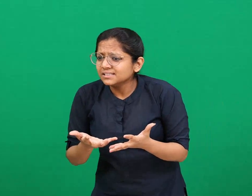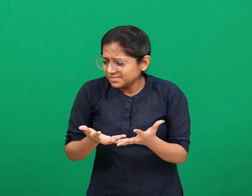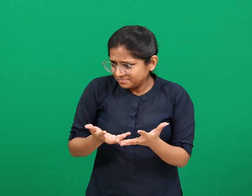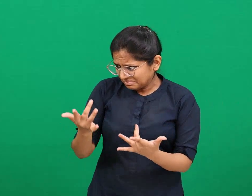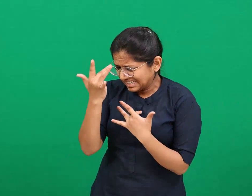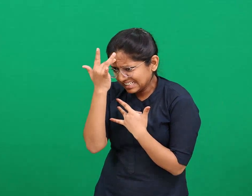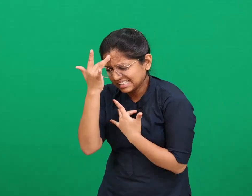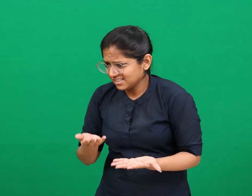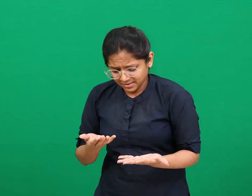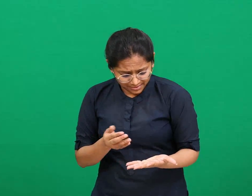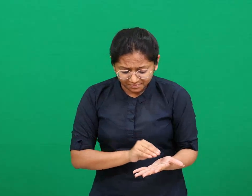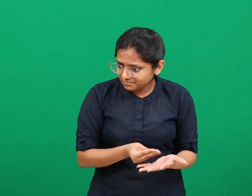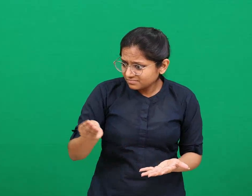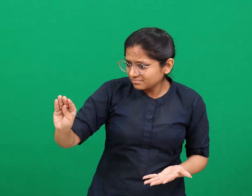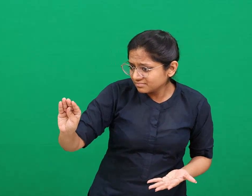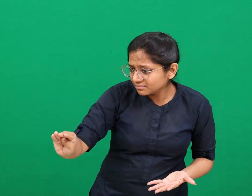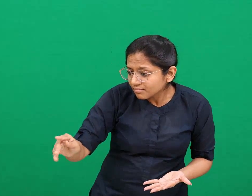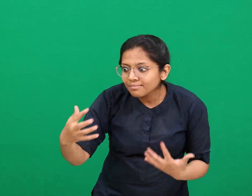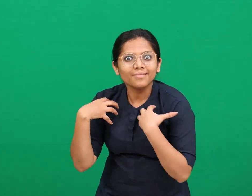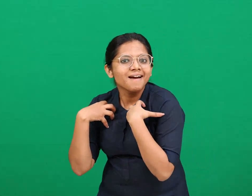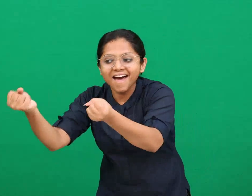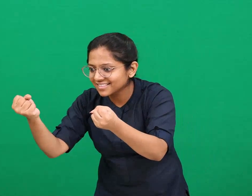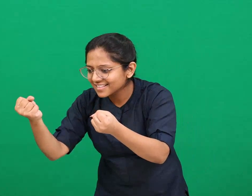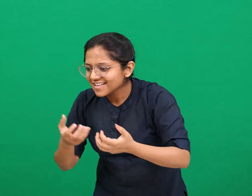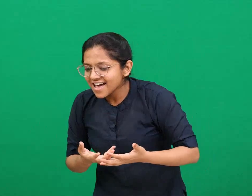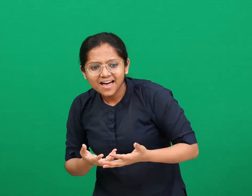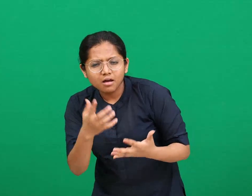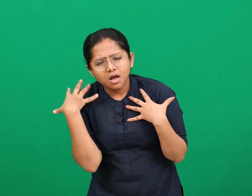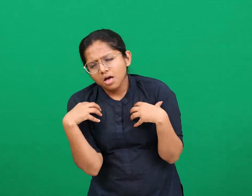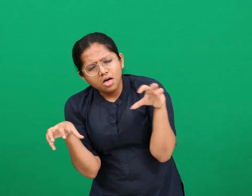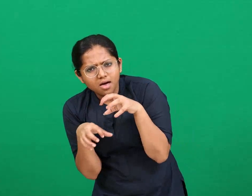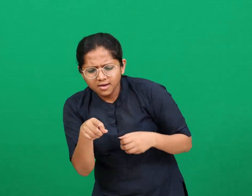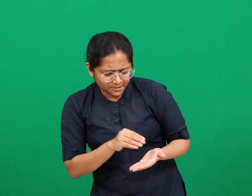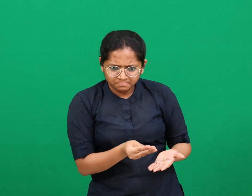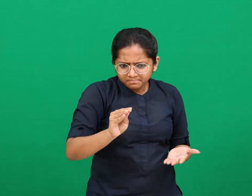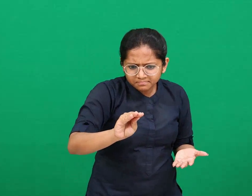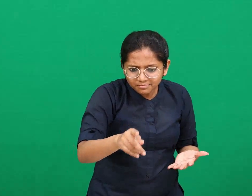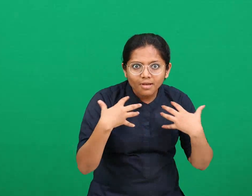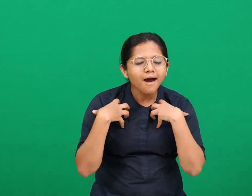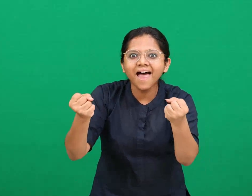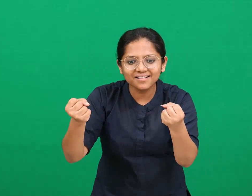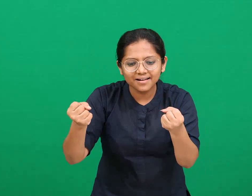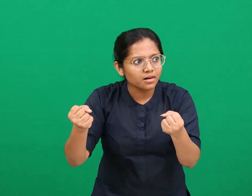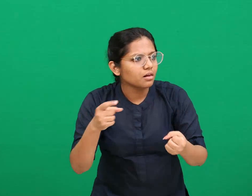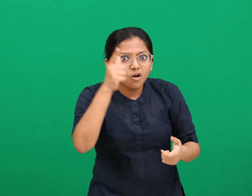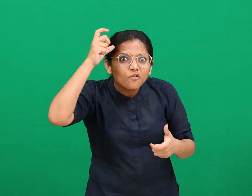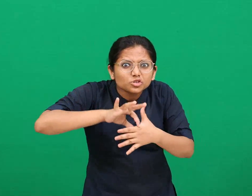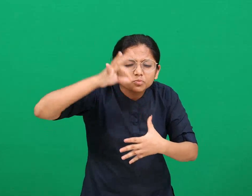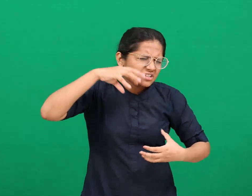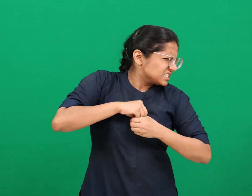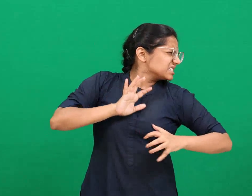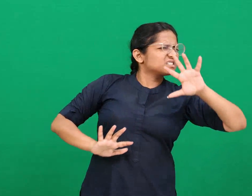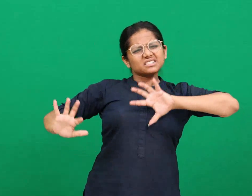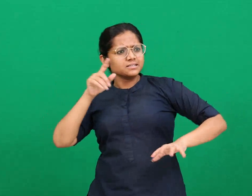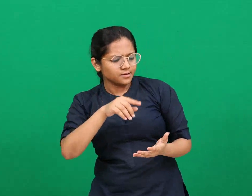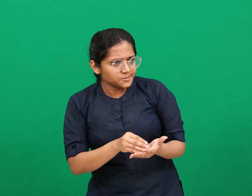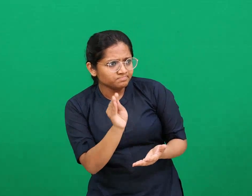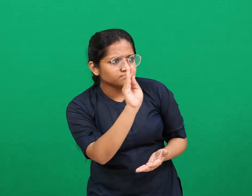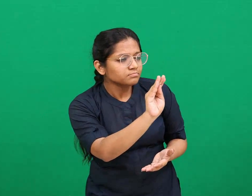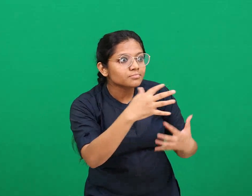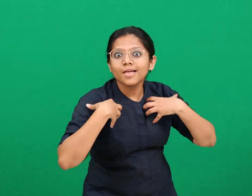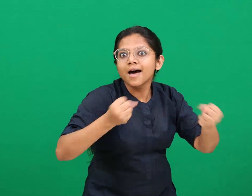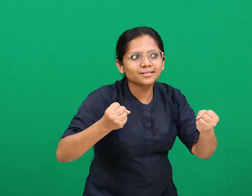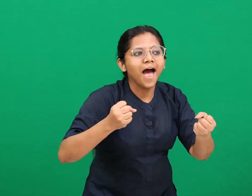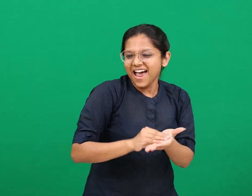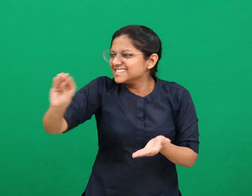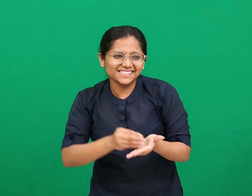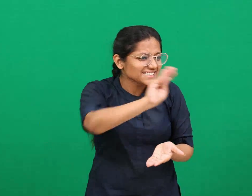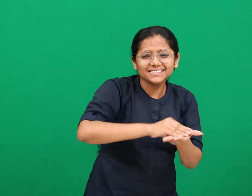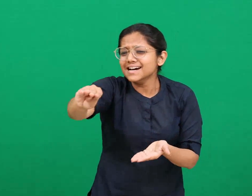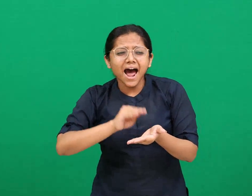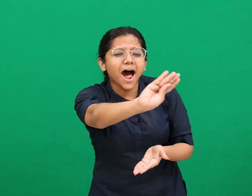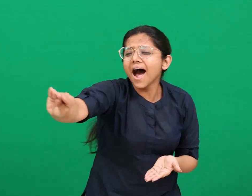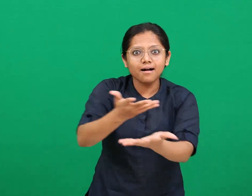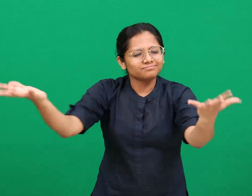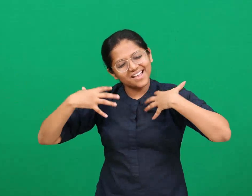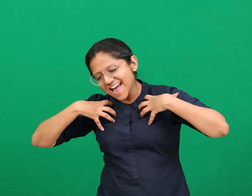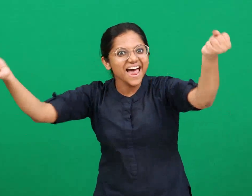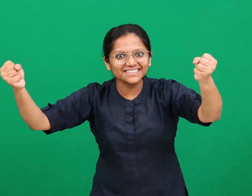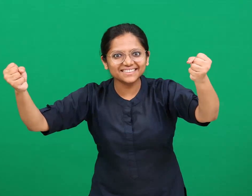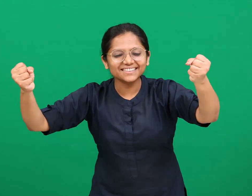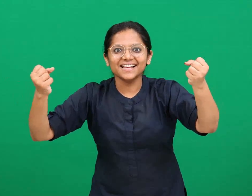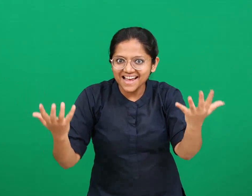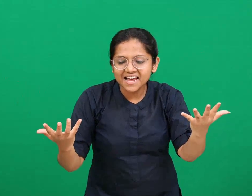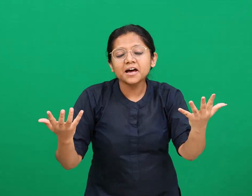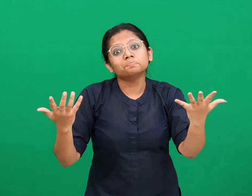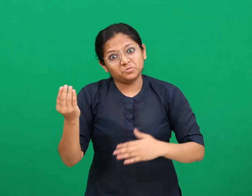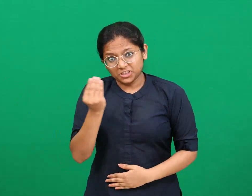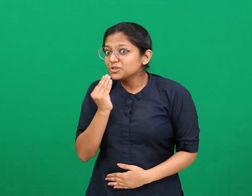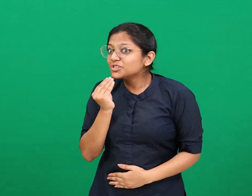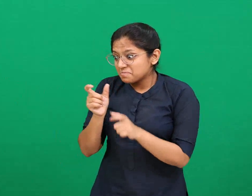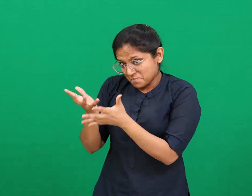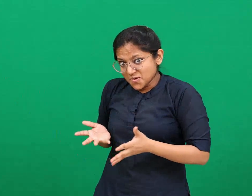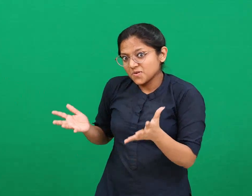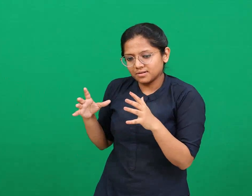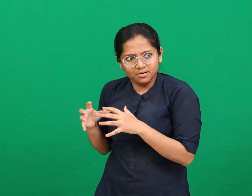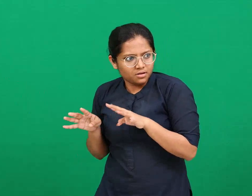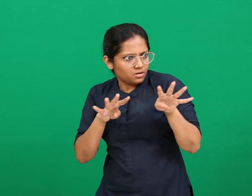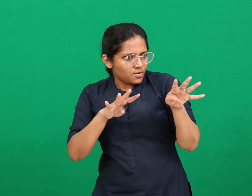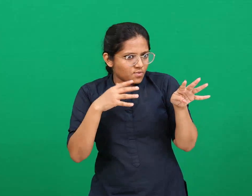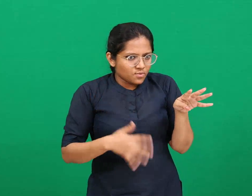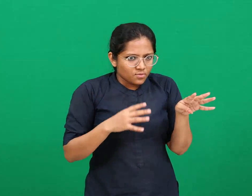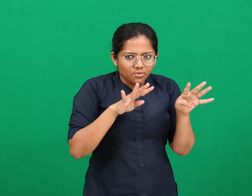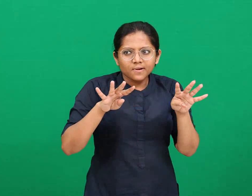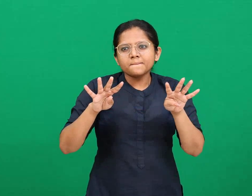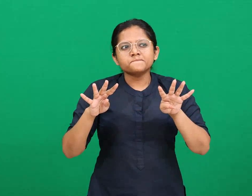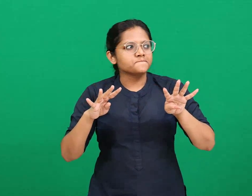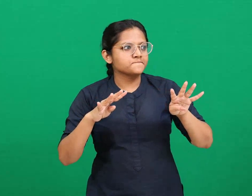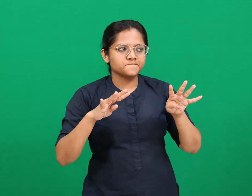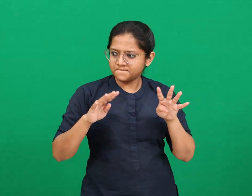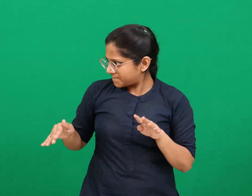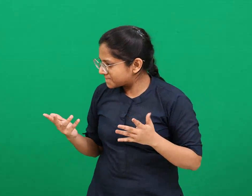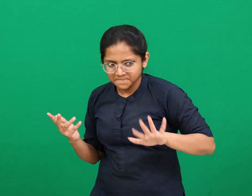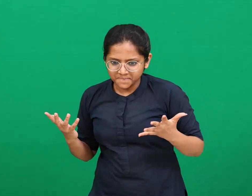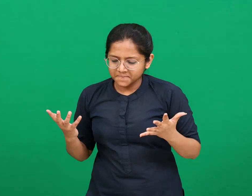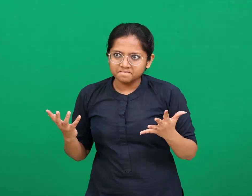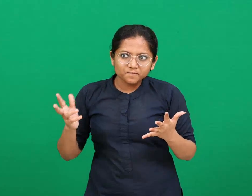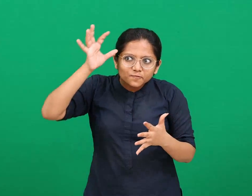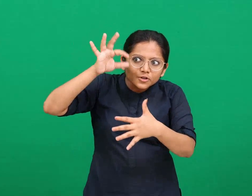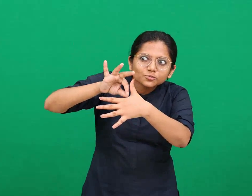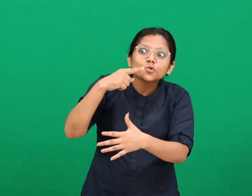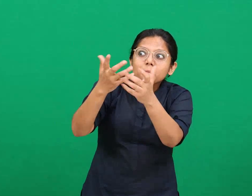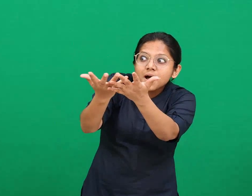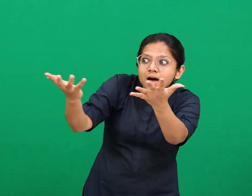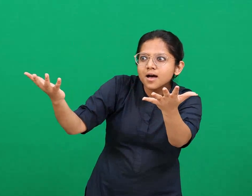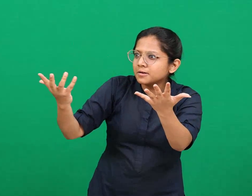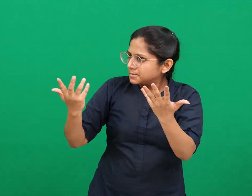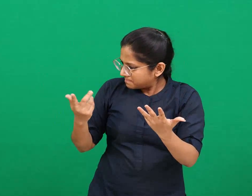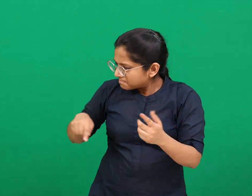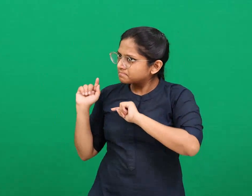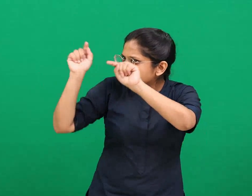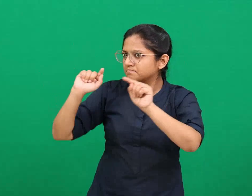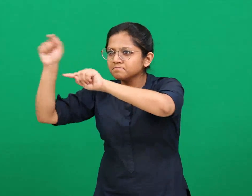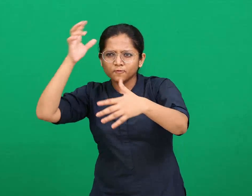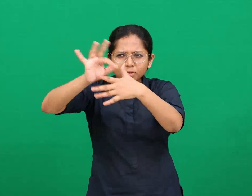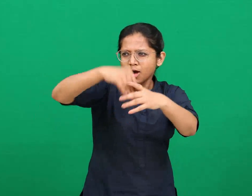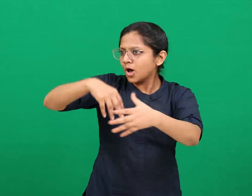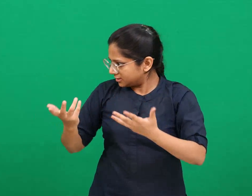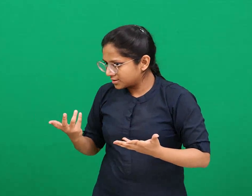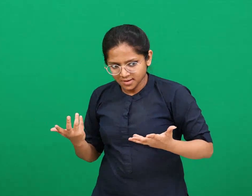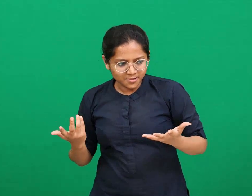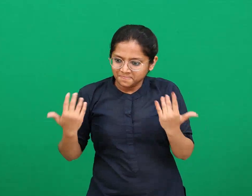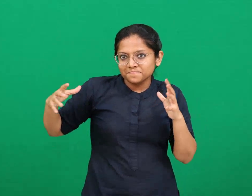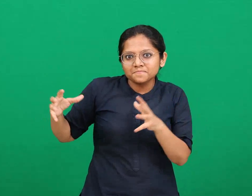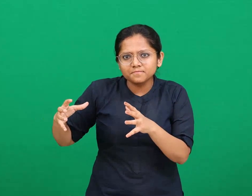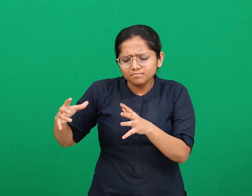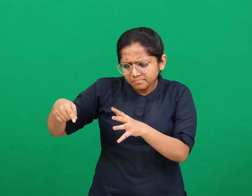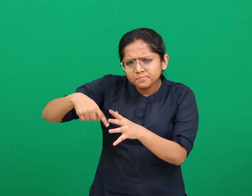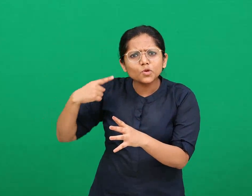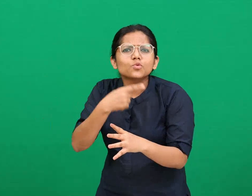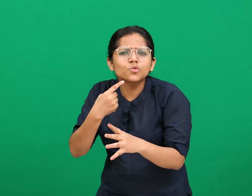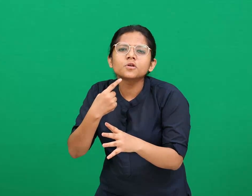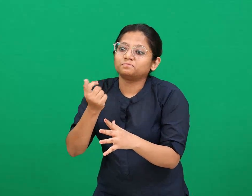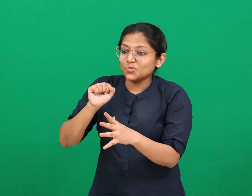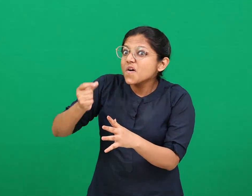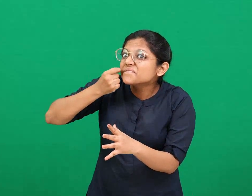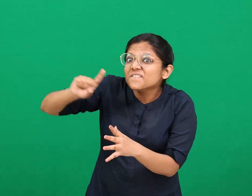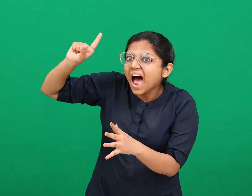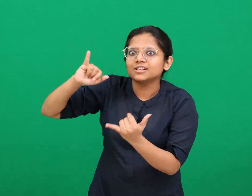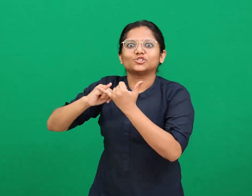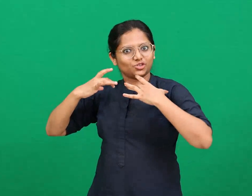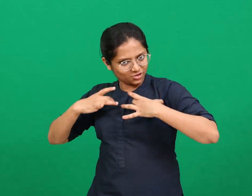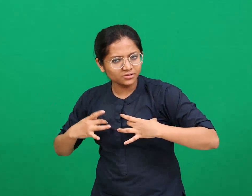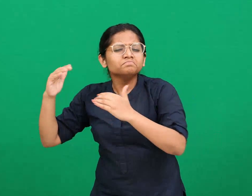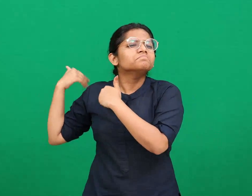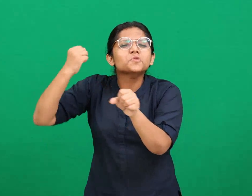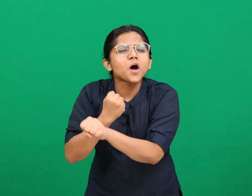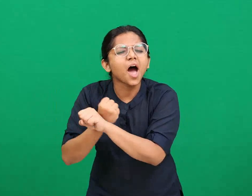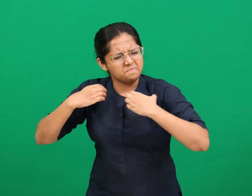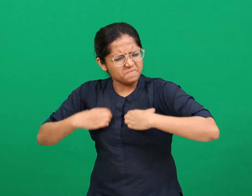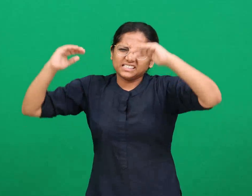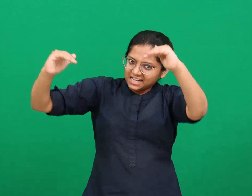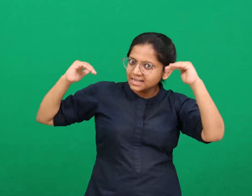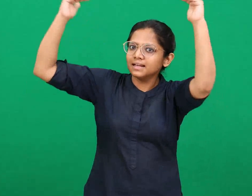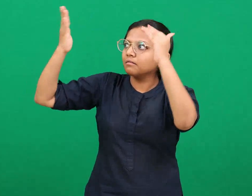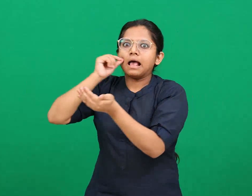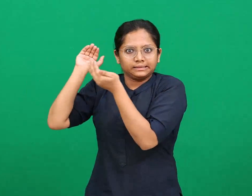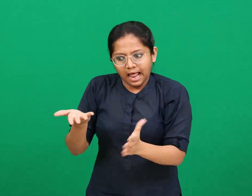Now there were some itinerant Jewish exorcists who tried to invoke the name of the Lord Jesus over those with evil spirits. They would say, "I bind you by Jesus, whom Paul proclaims."